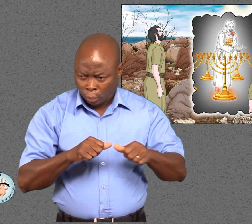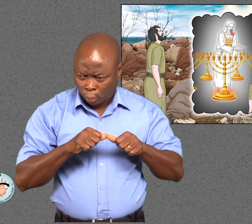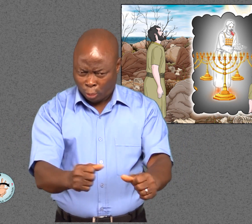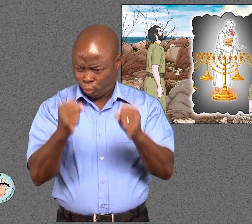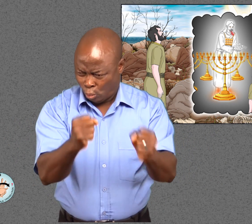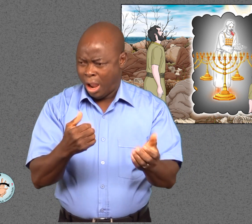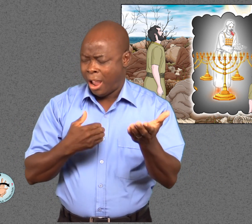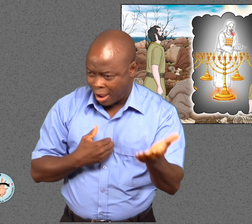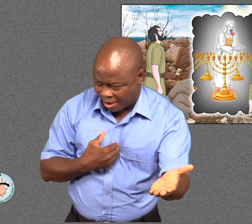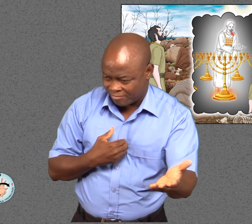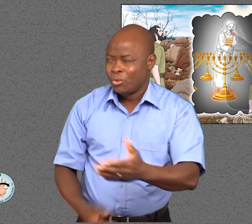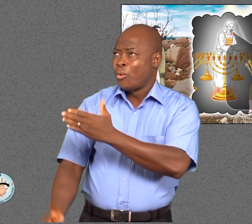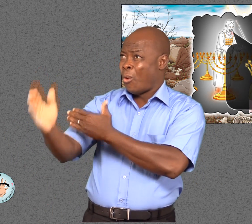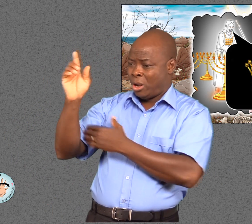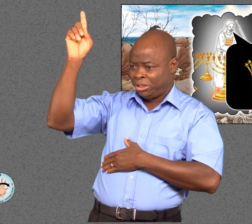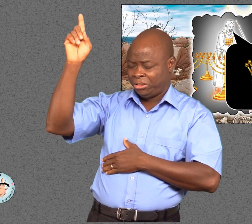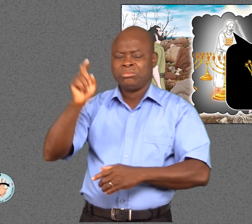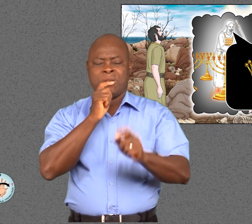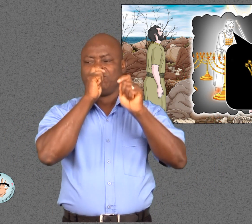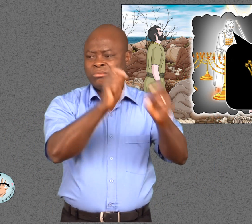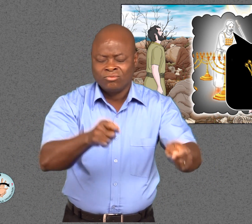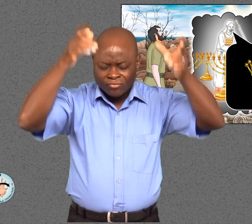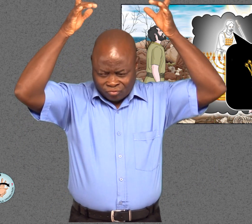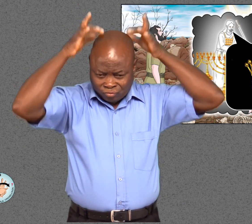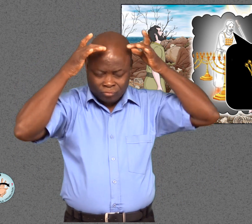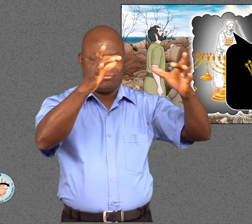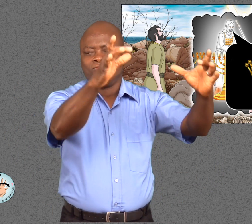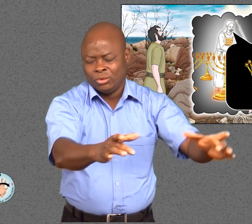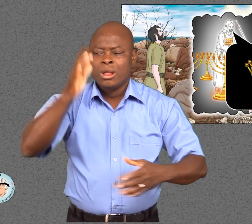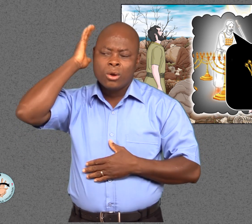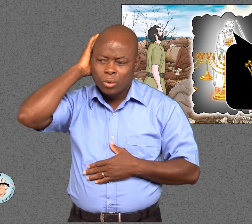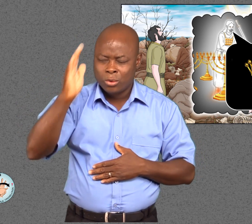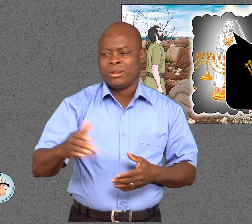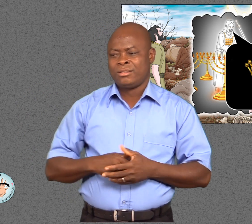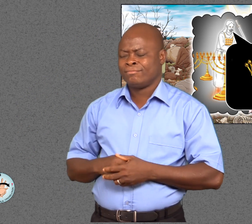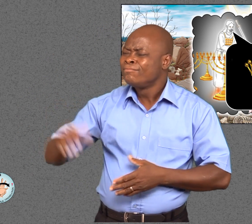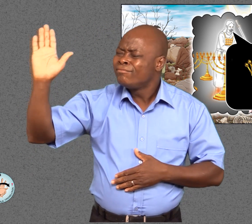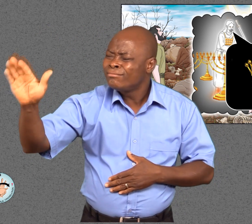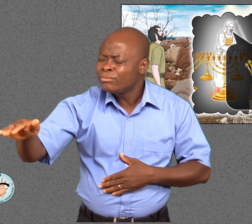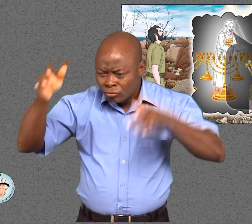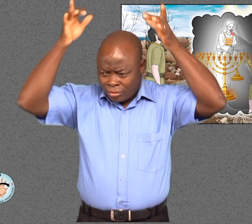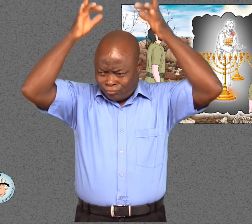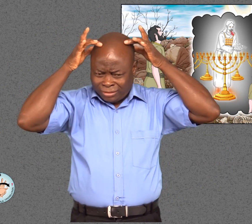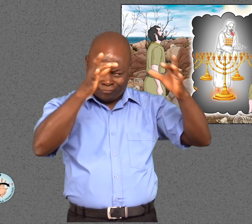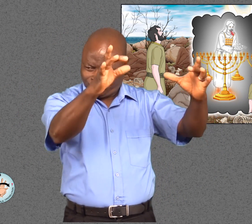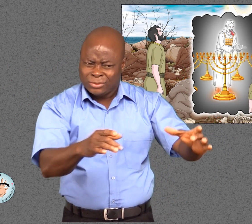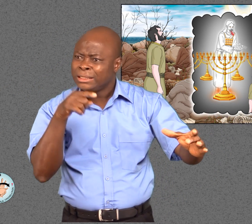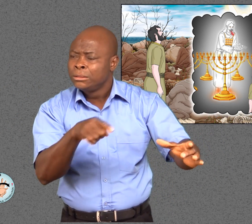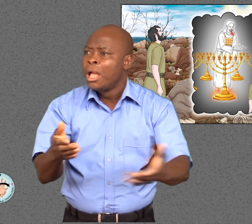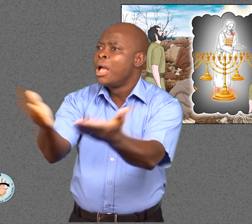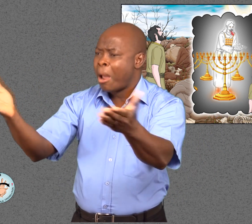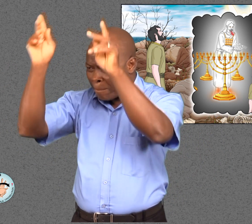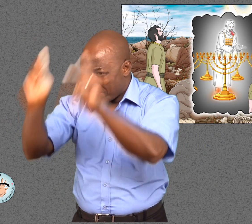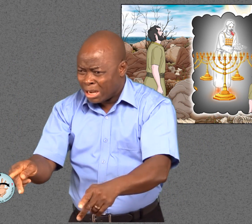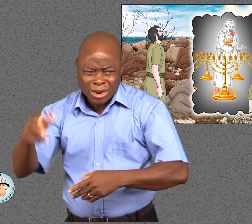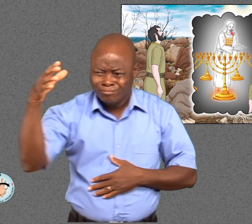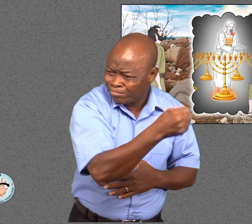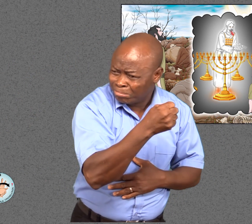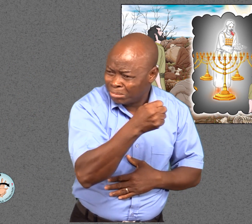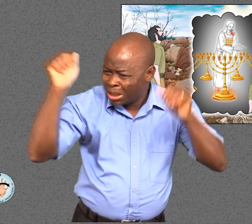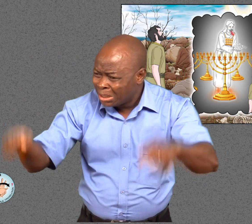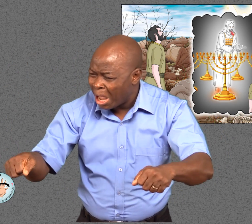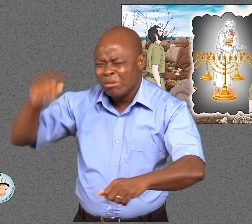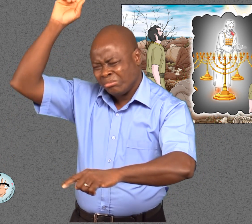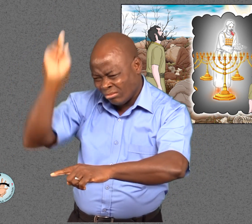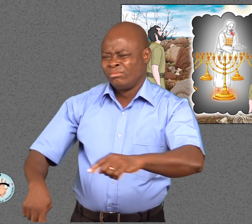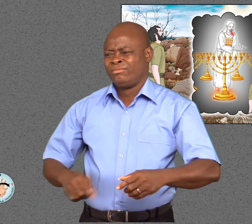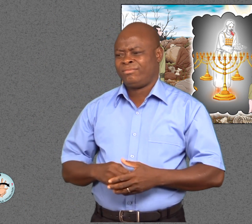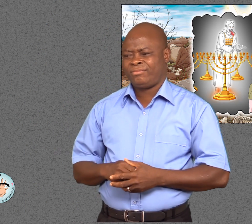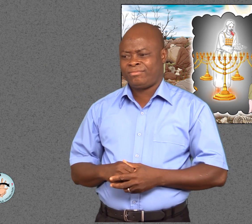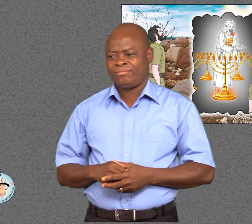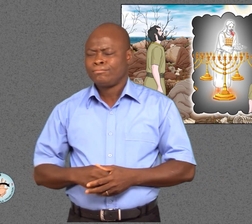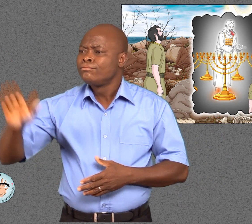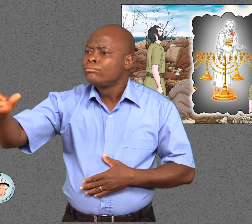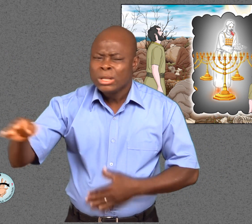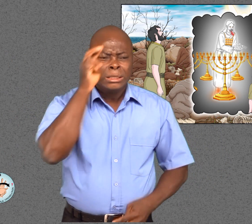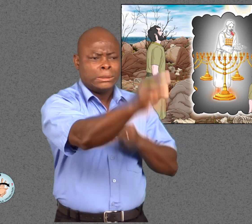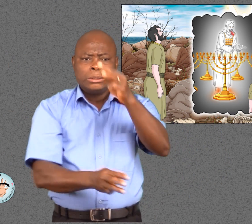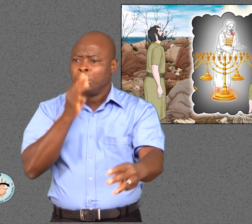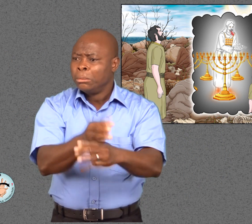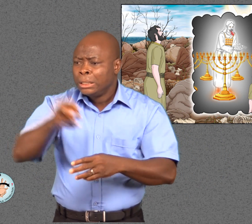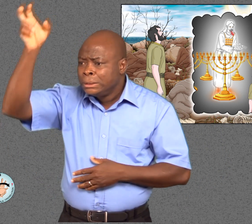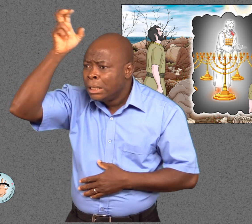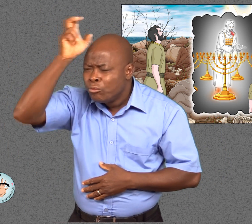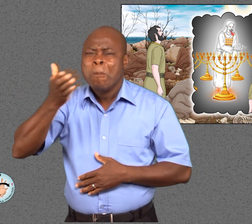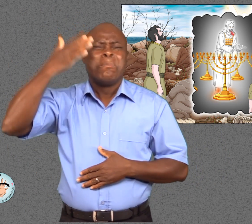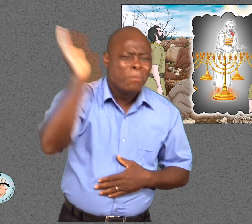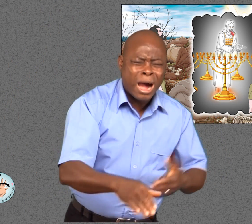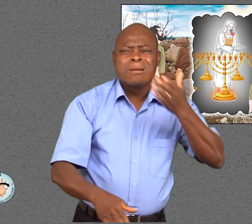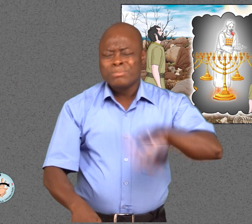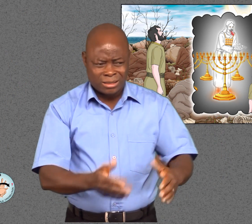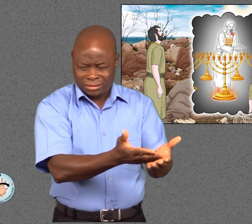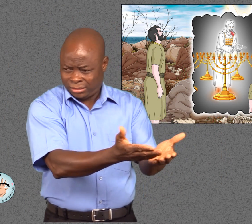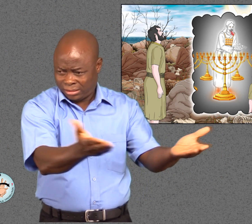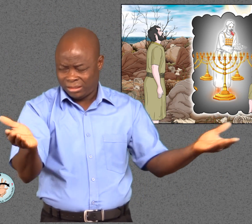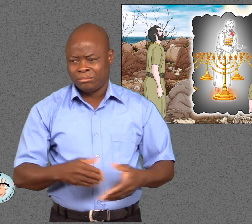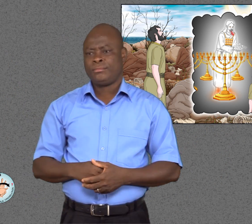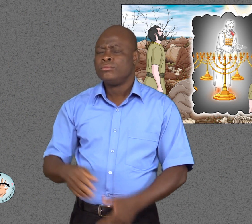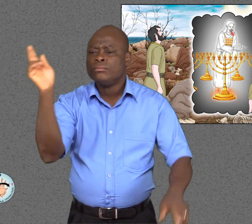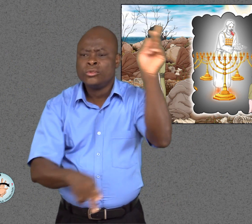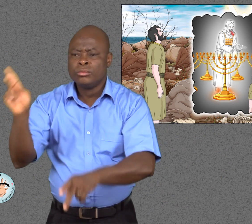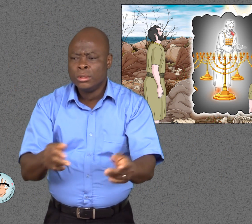Hold fast to what you have, so that no one will take your crown.